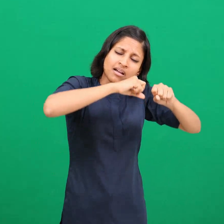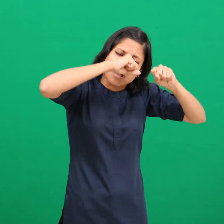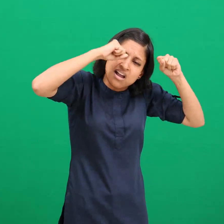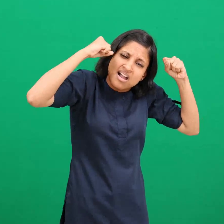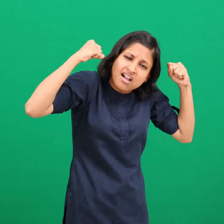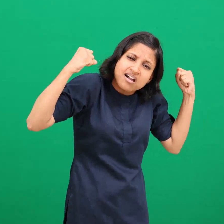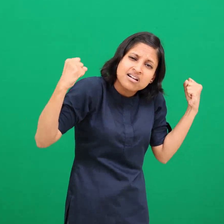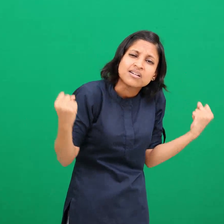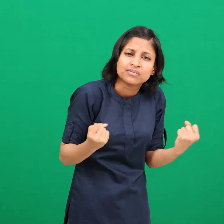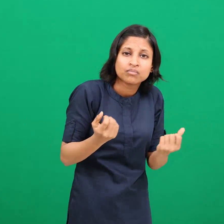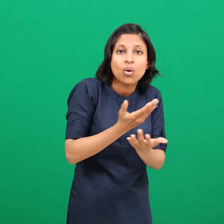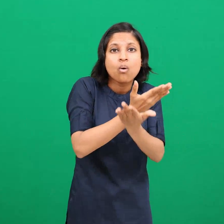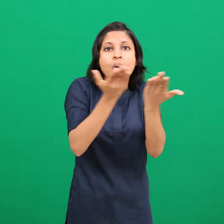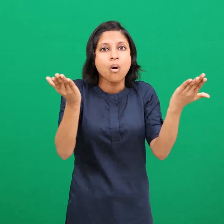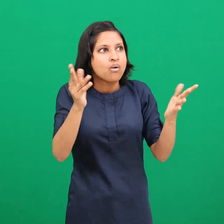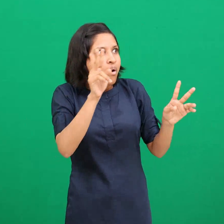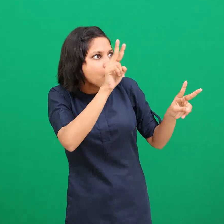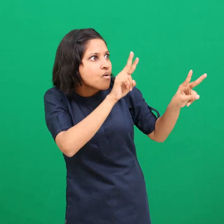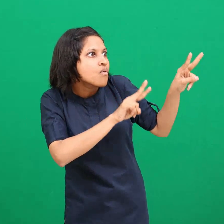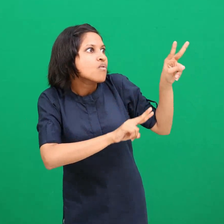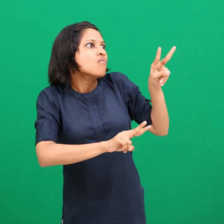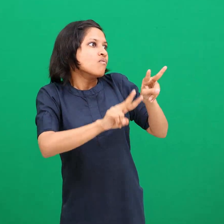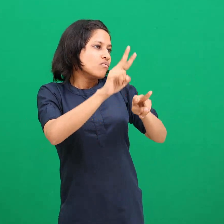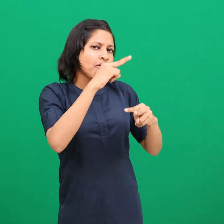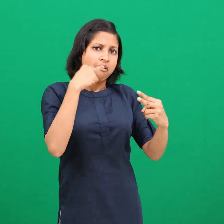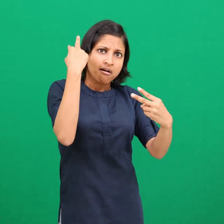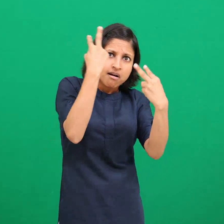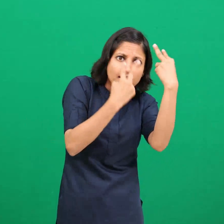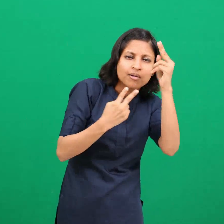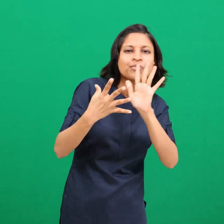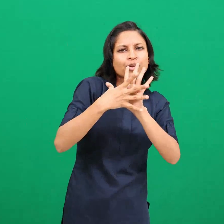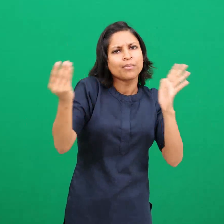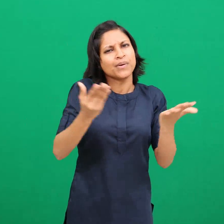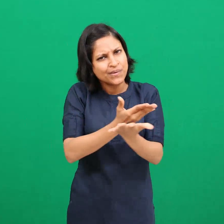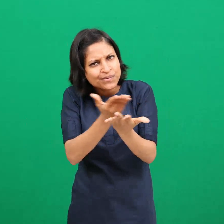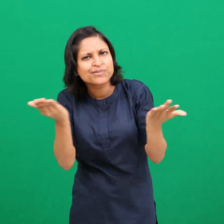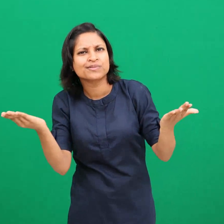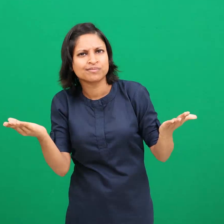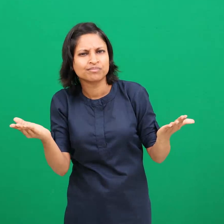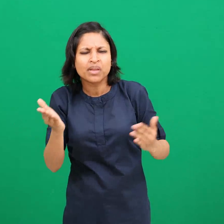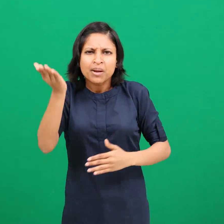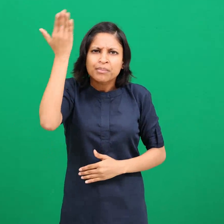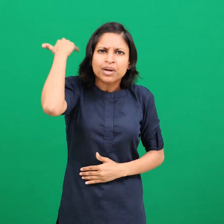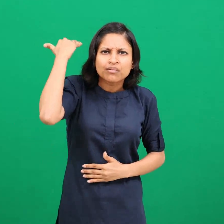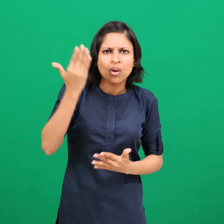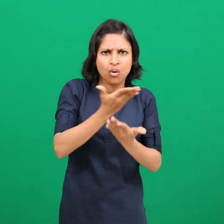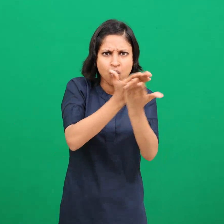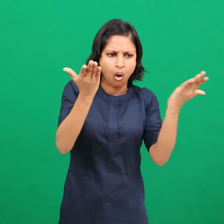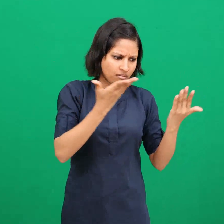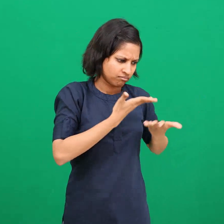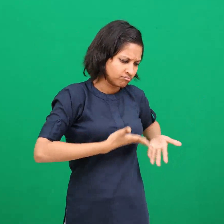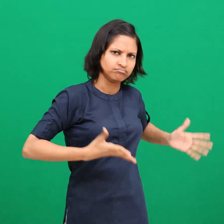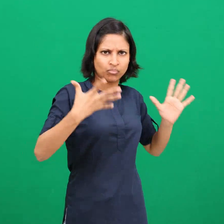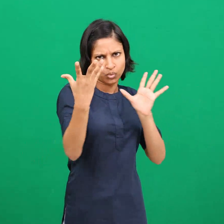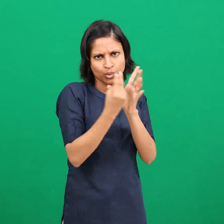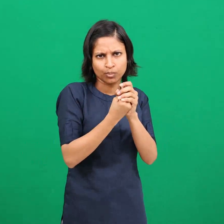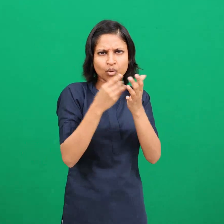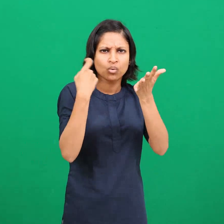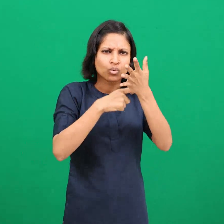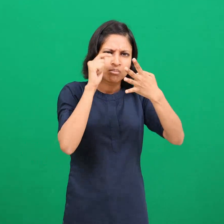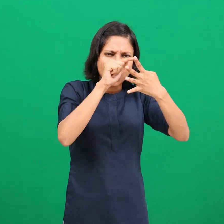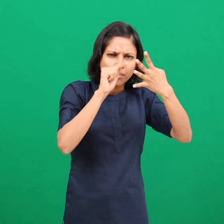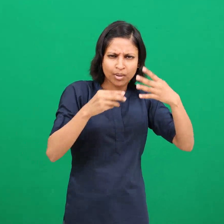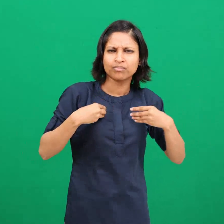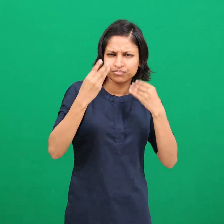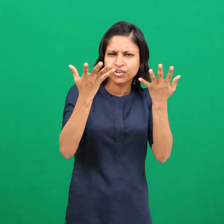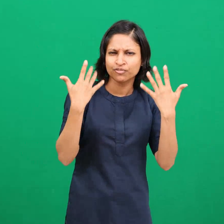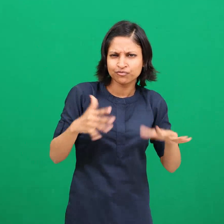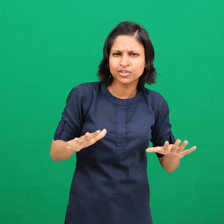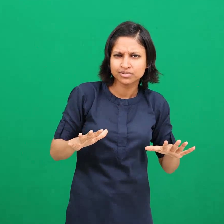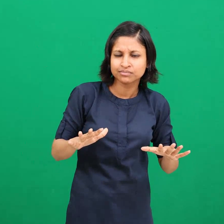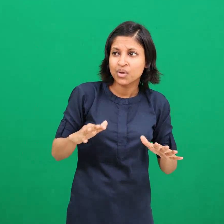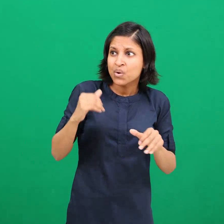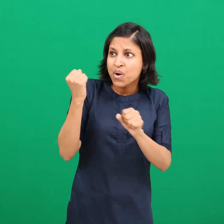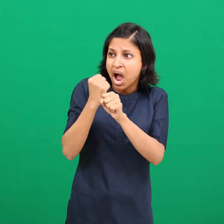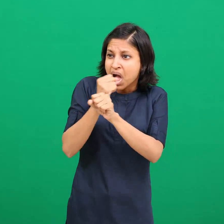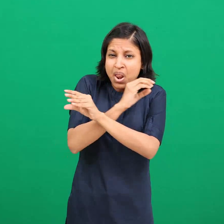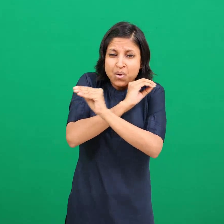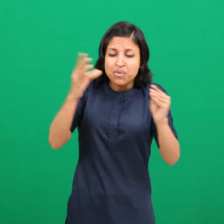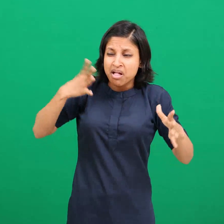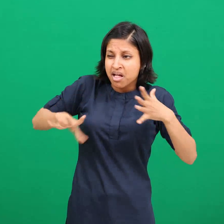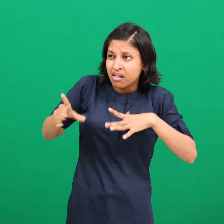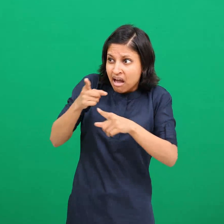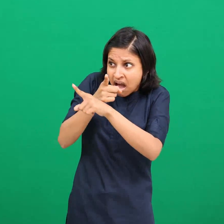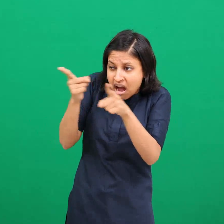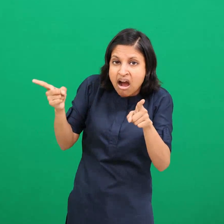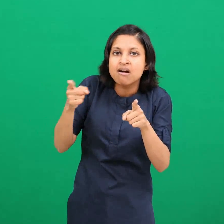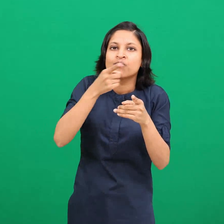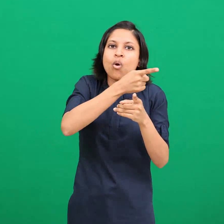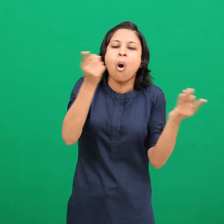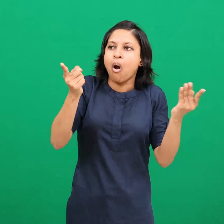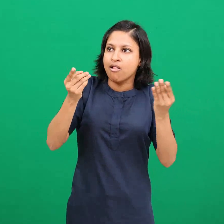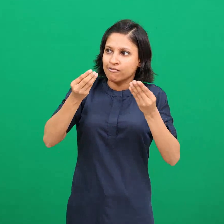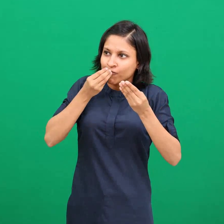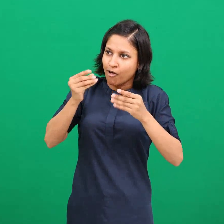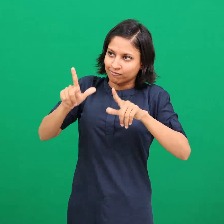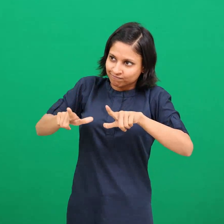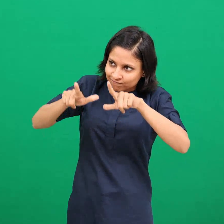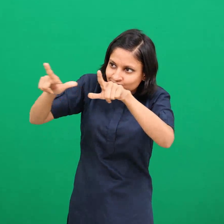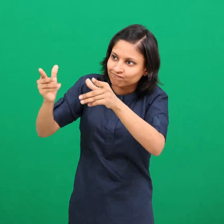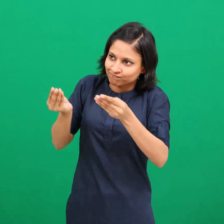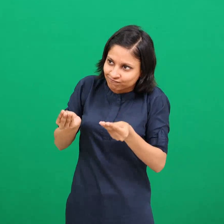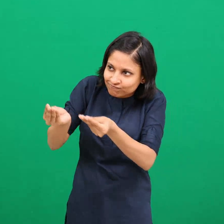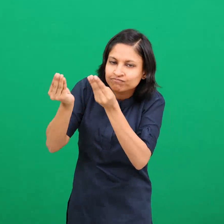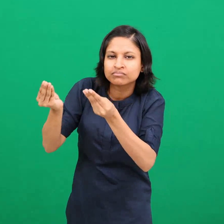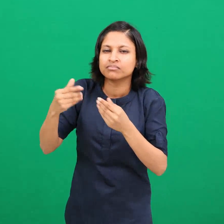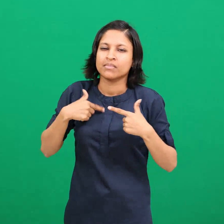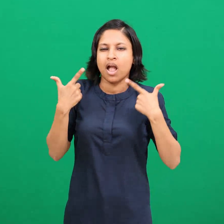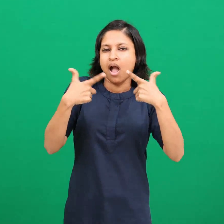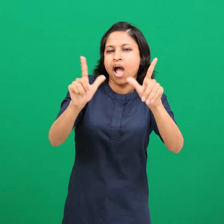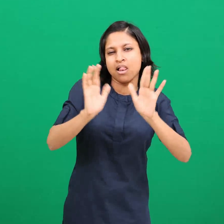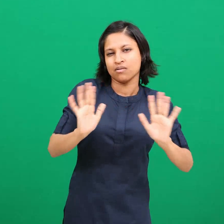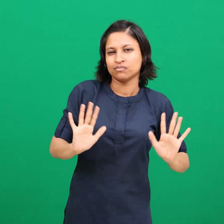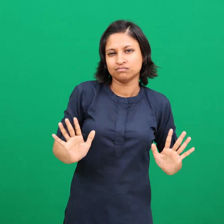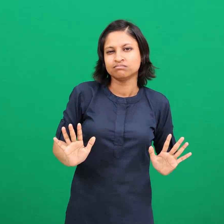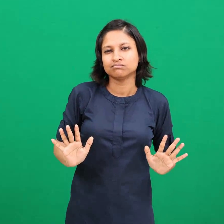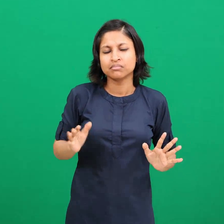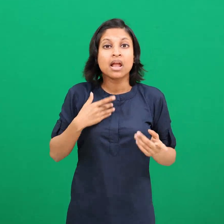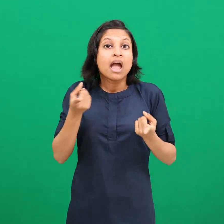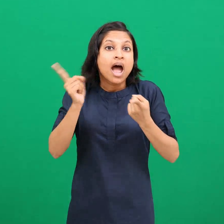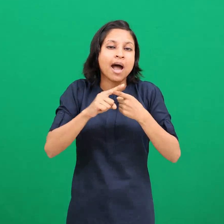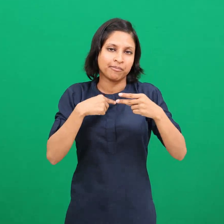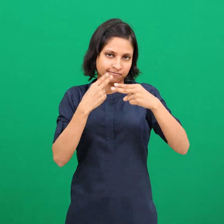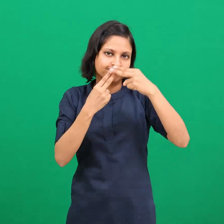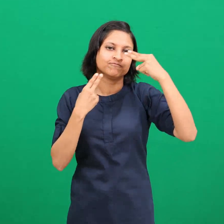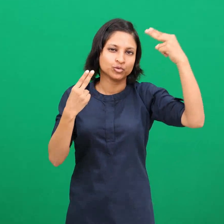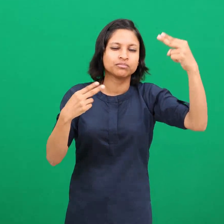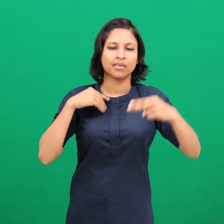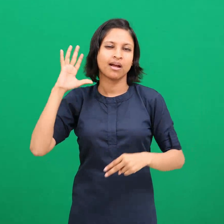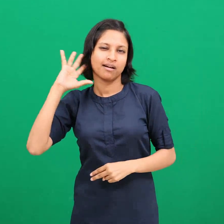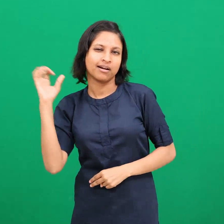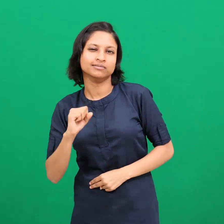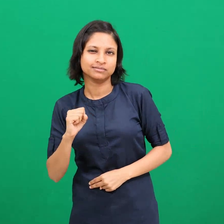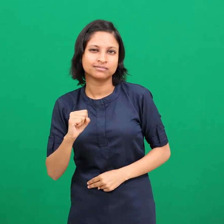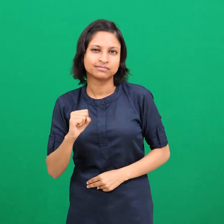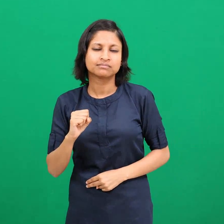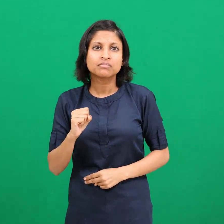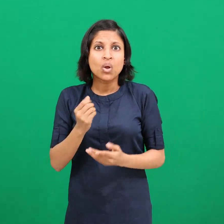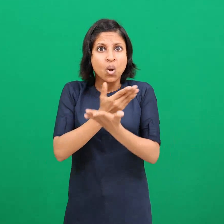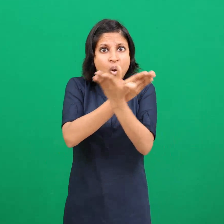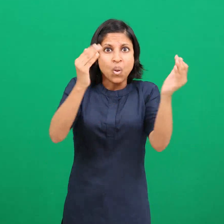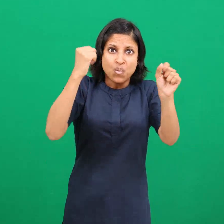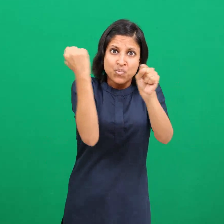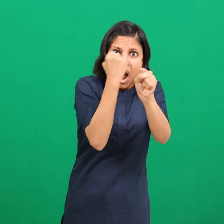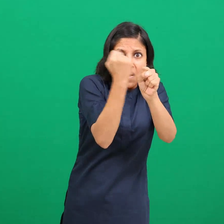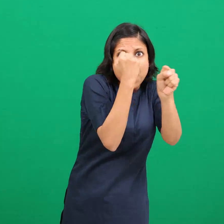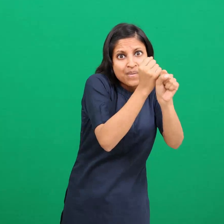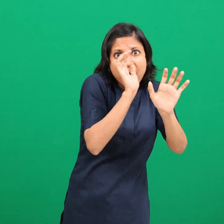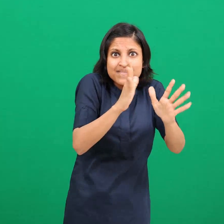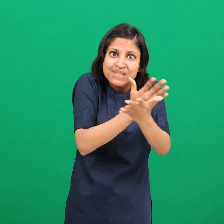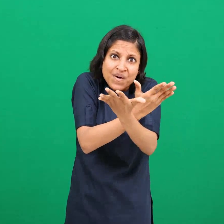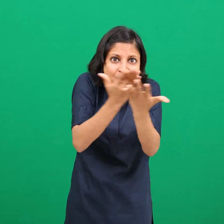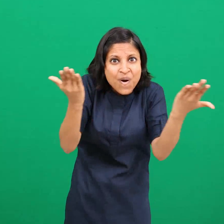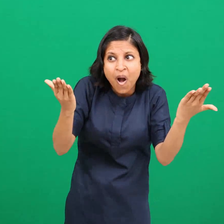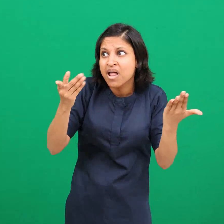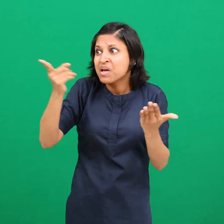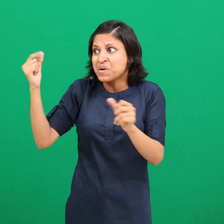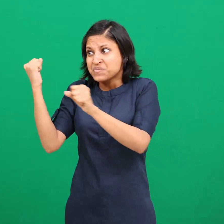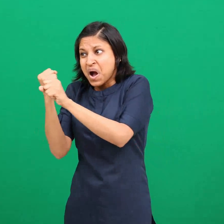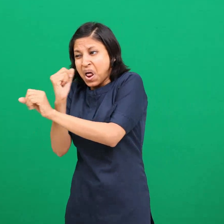For even while we were with you, we gave you this command: "If anyone is unwilling to work, he shall not eat."